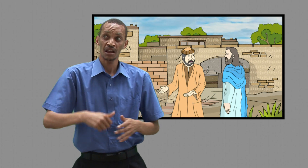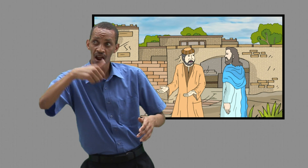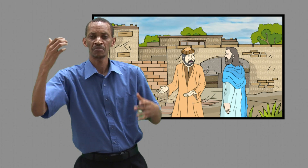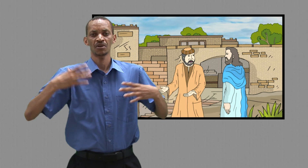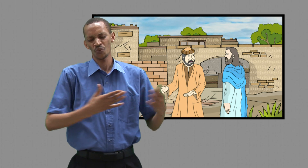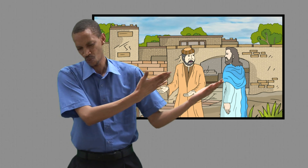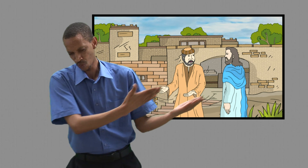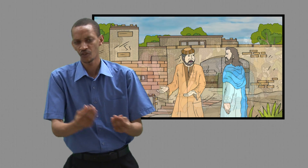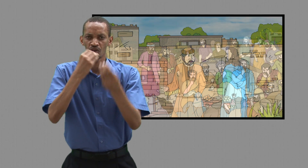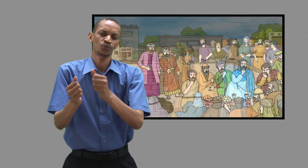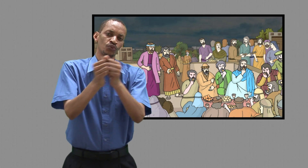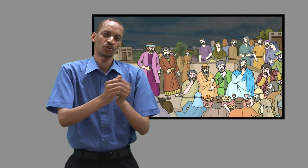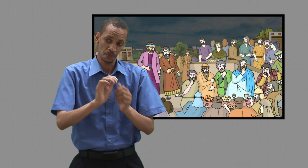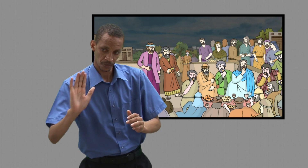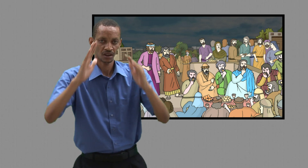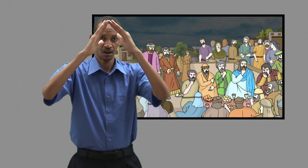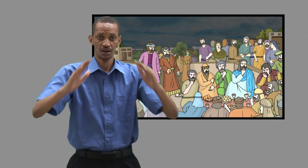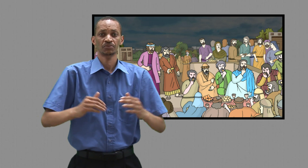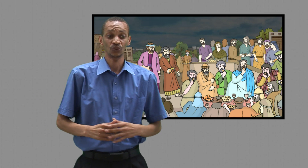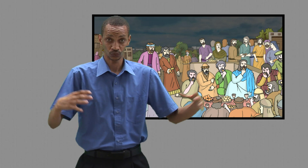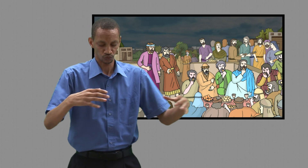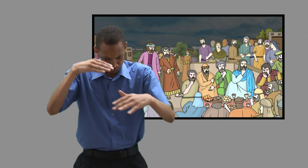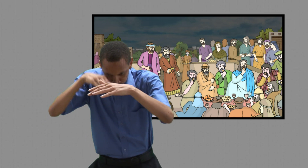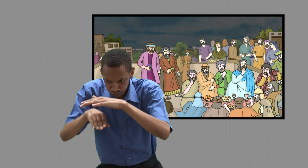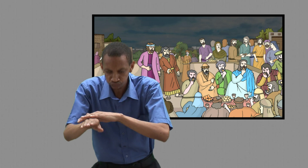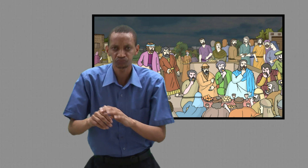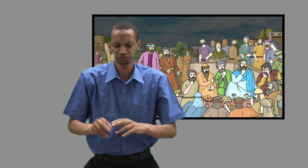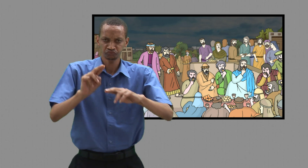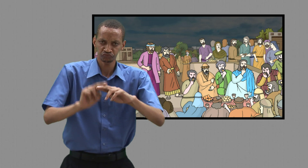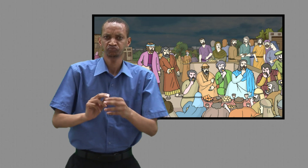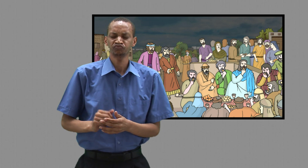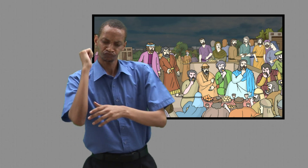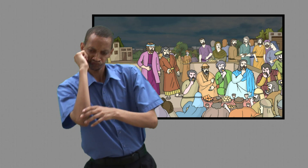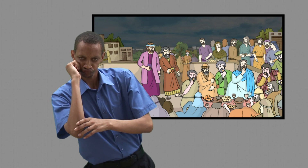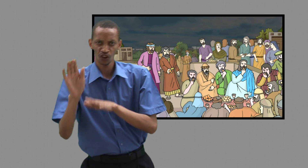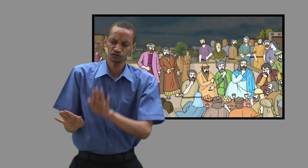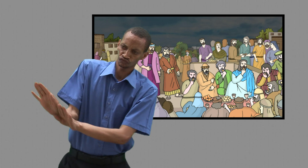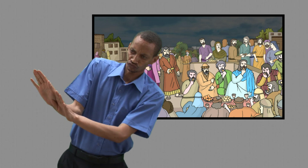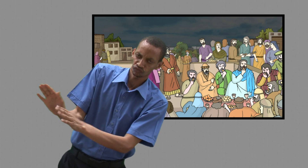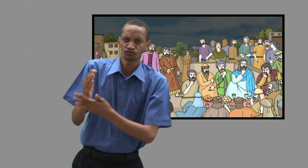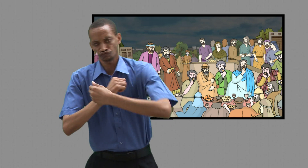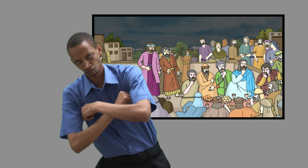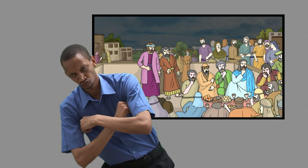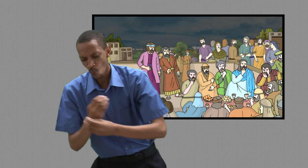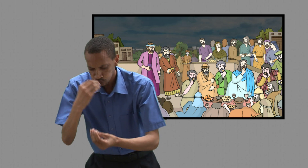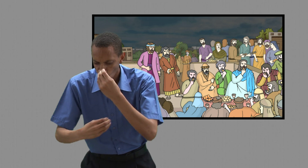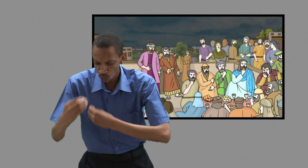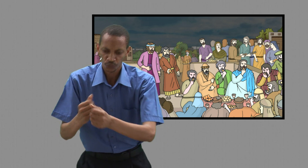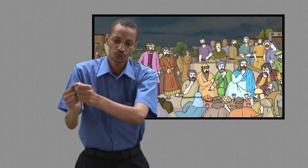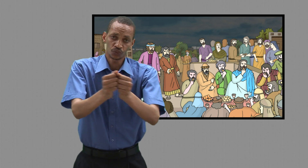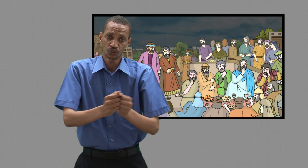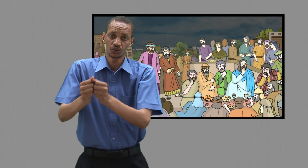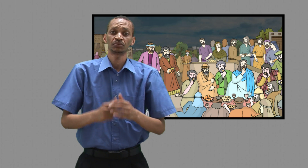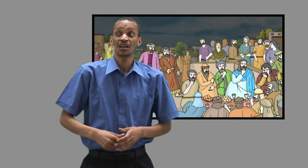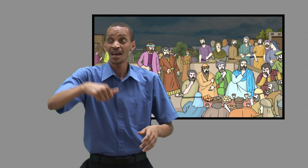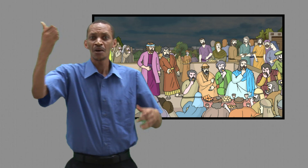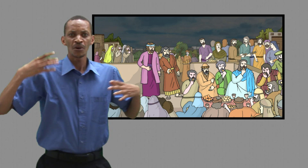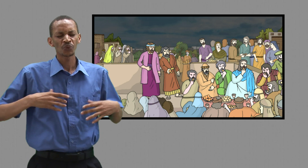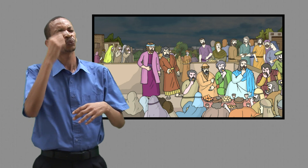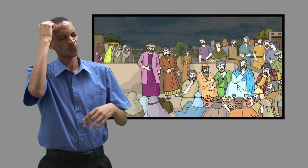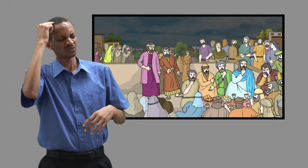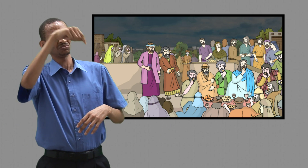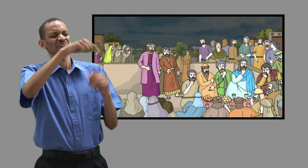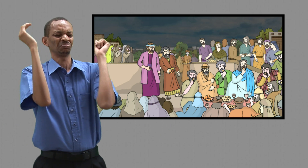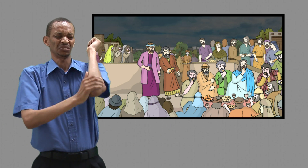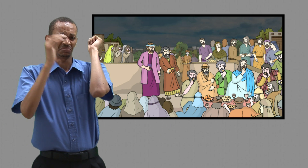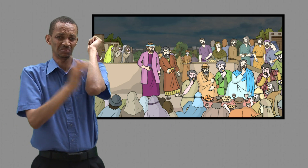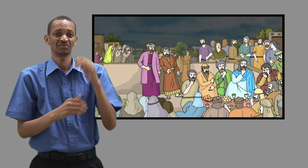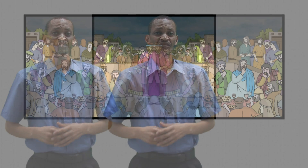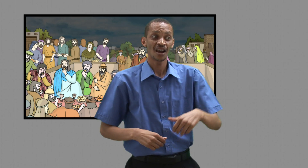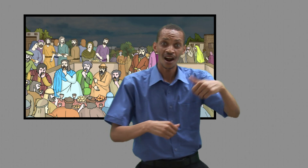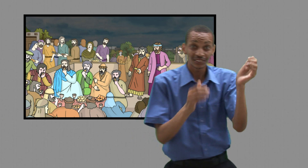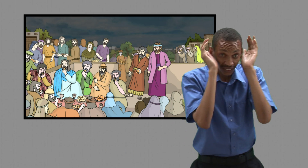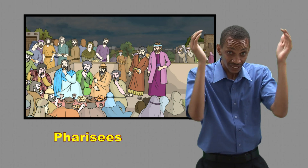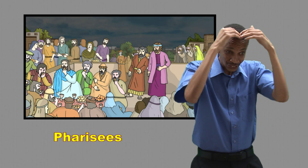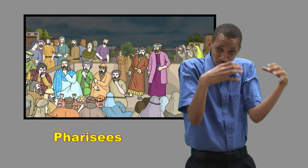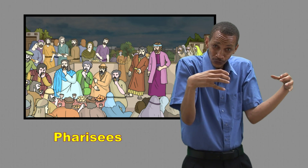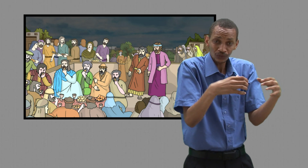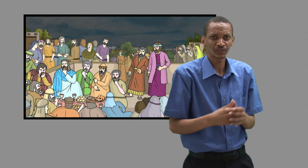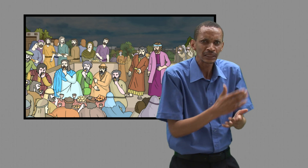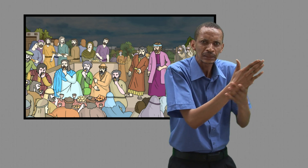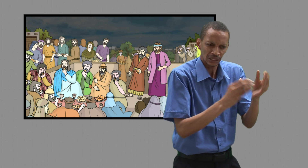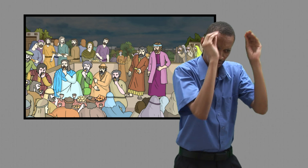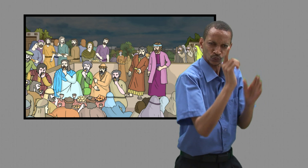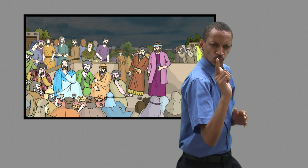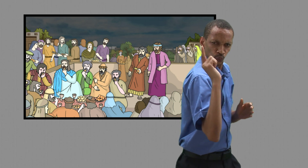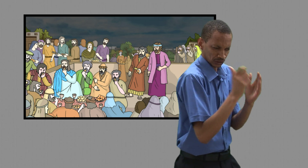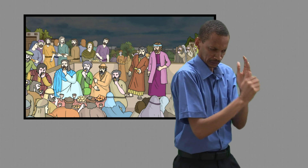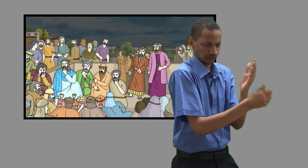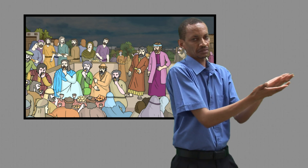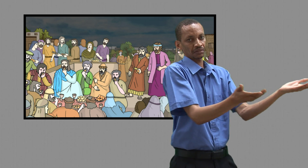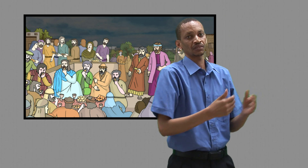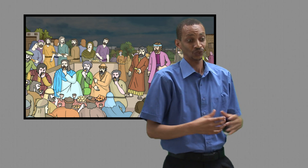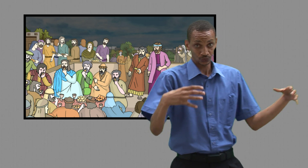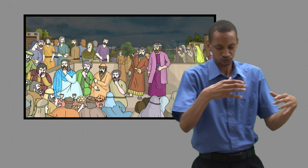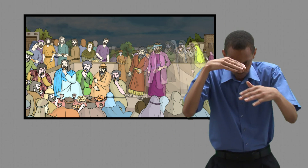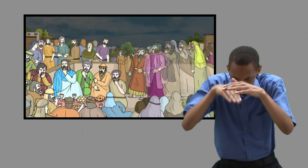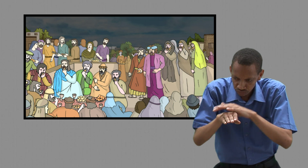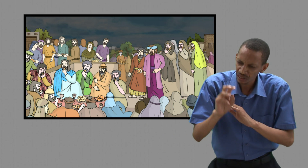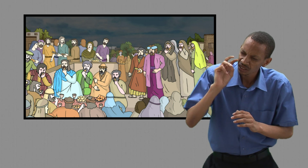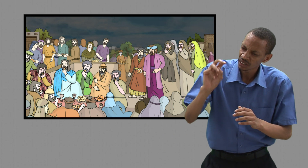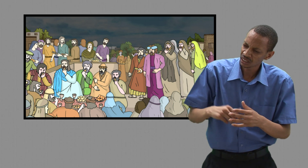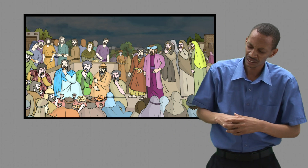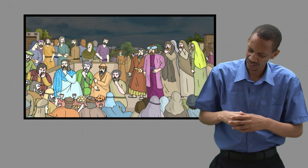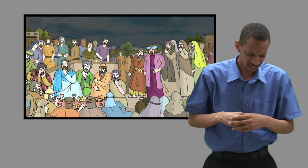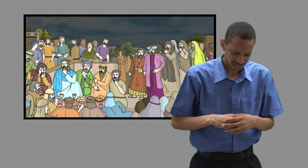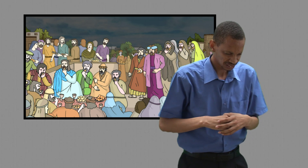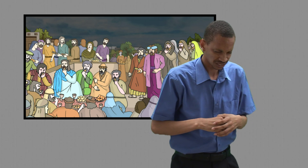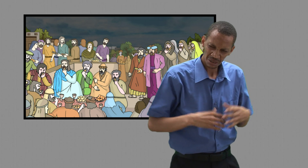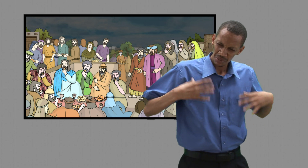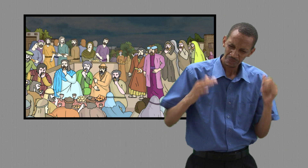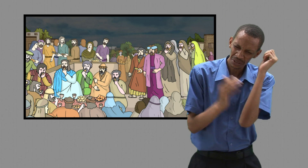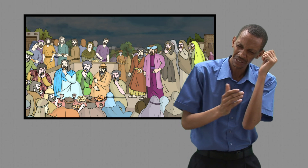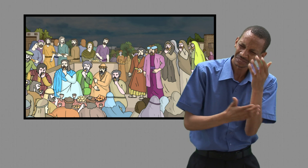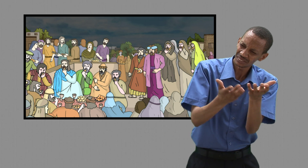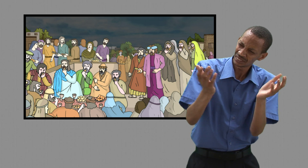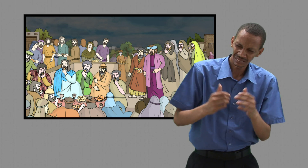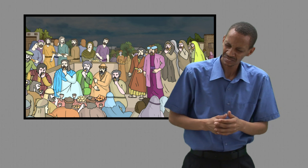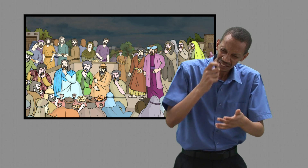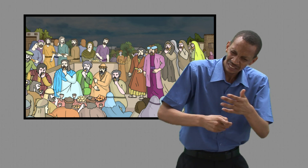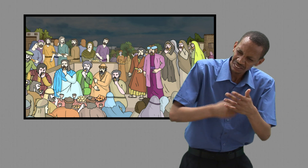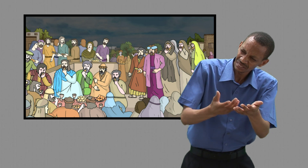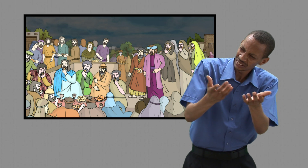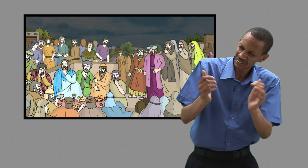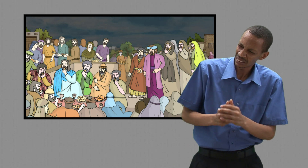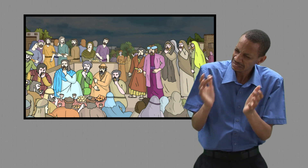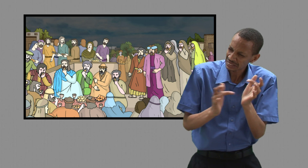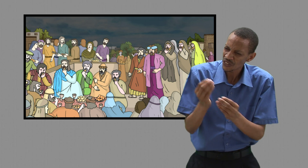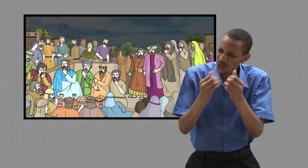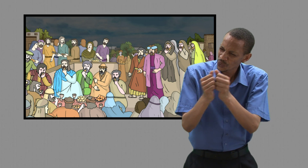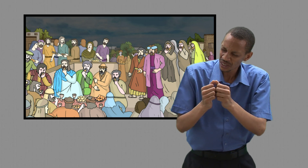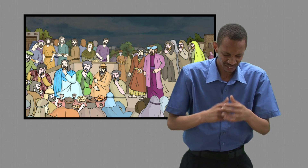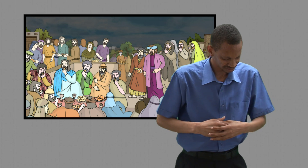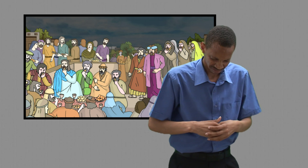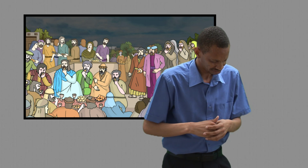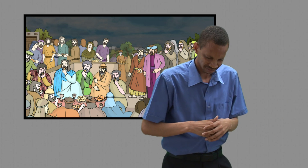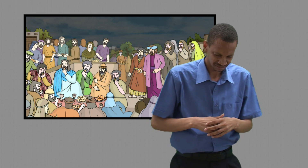While Jesus was dining at Levi’s house, many tax collectors and sinners were eating with Him and His disciples—for there were many who followed Him.